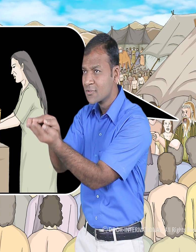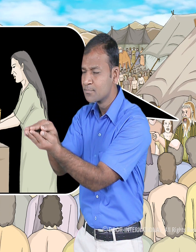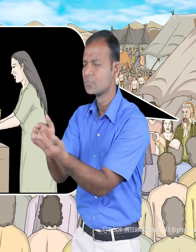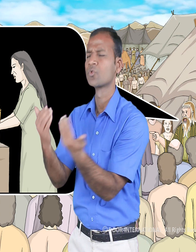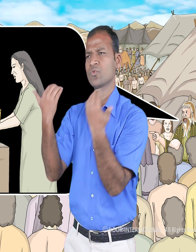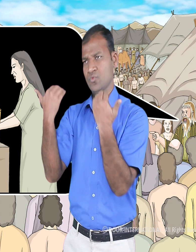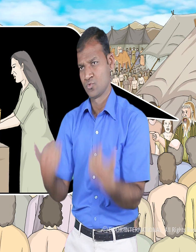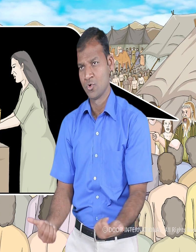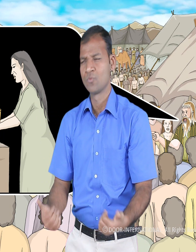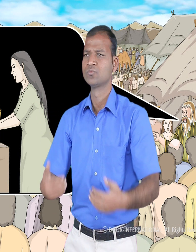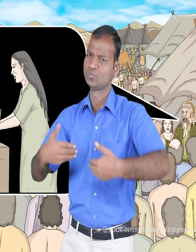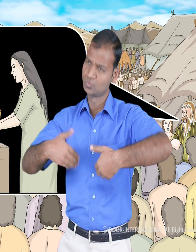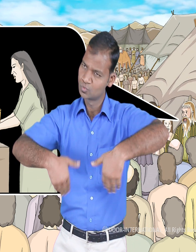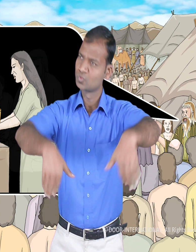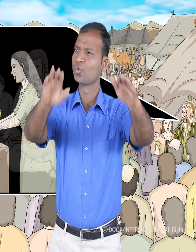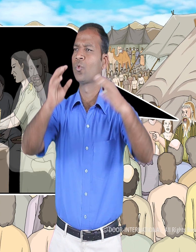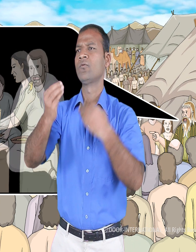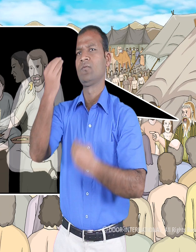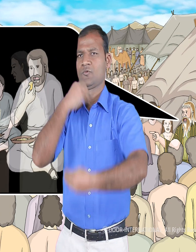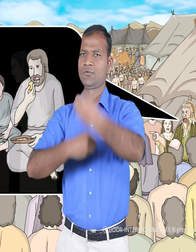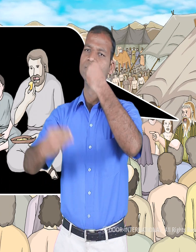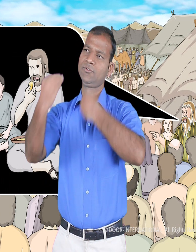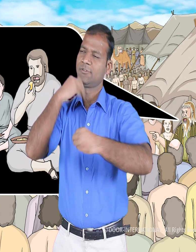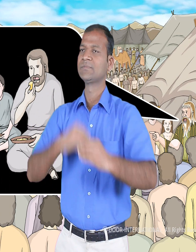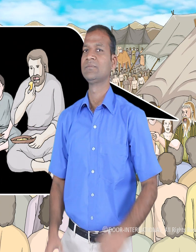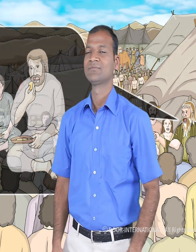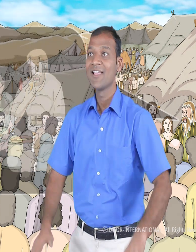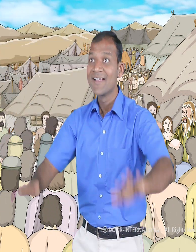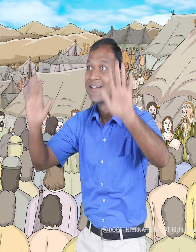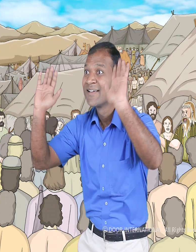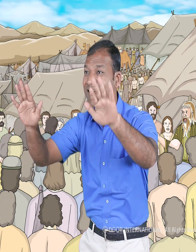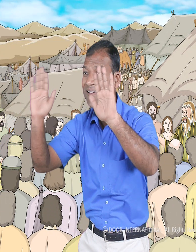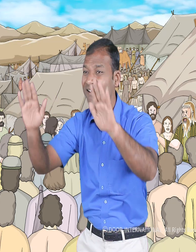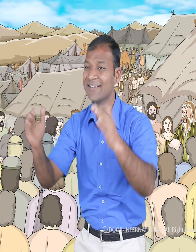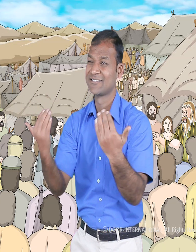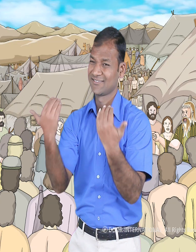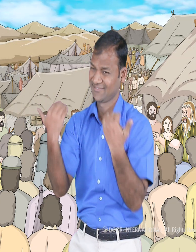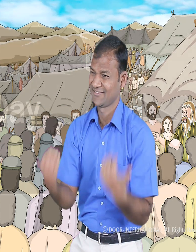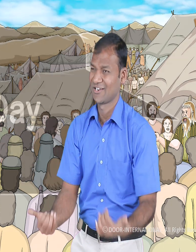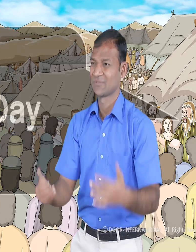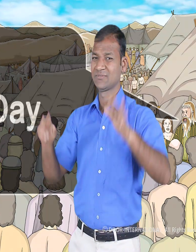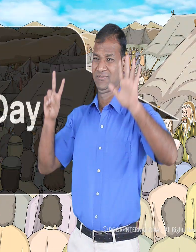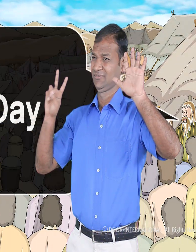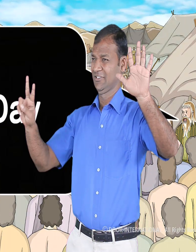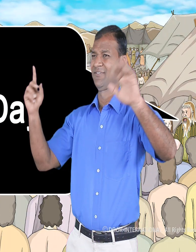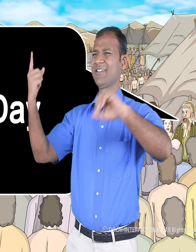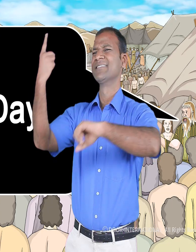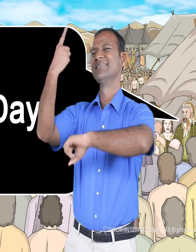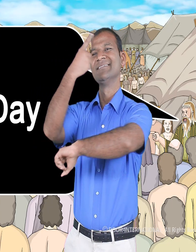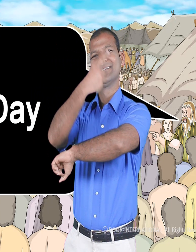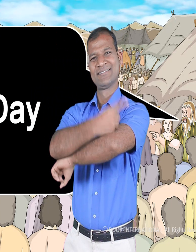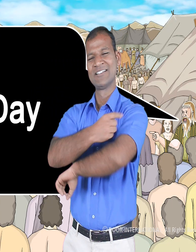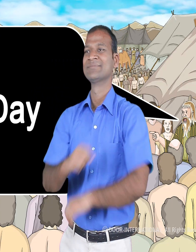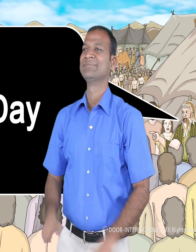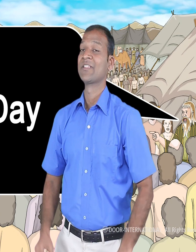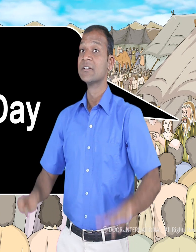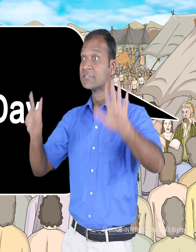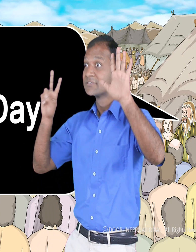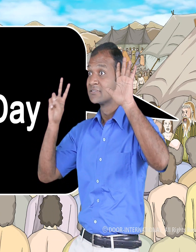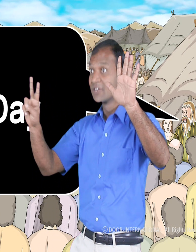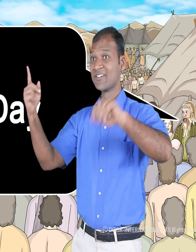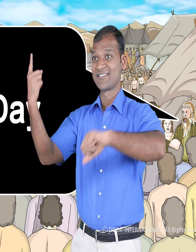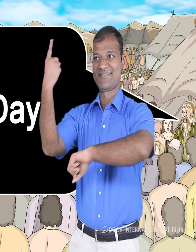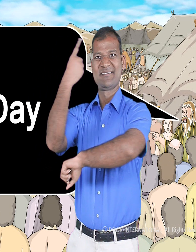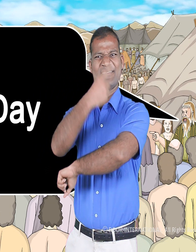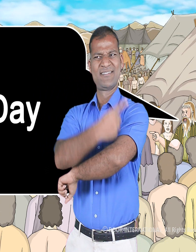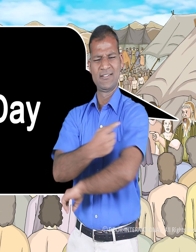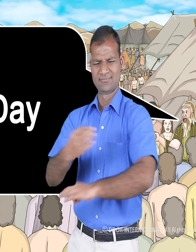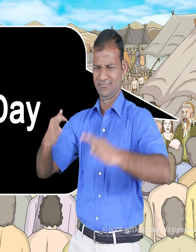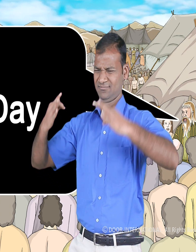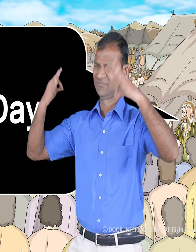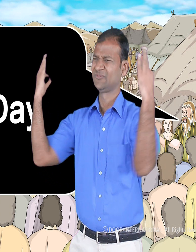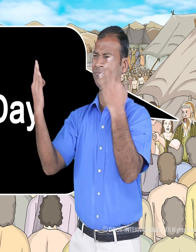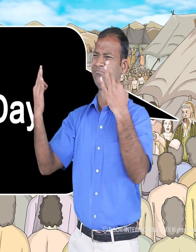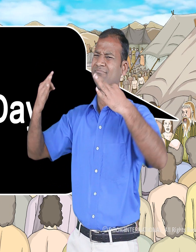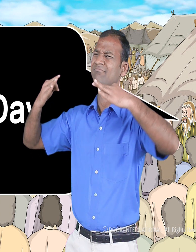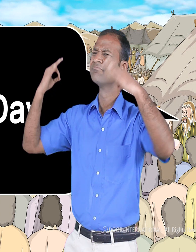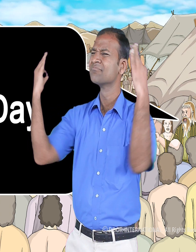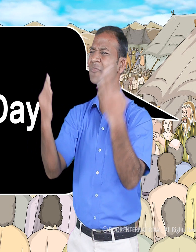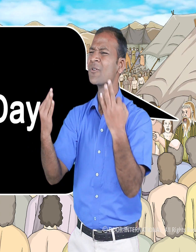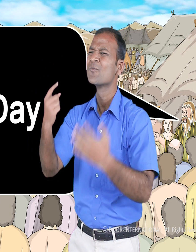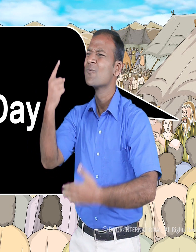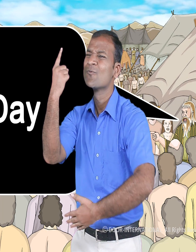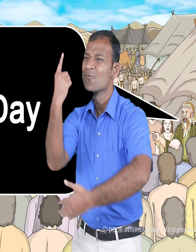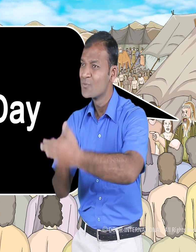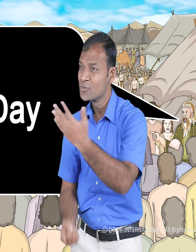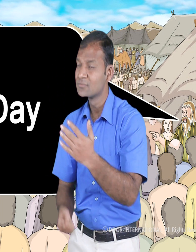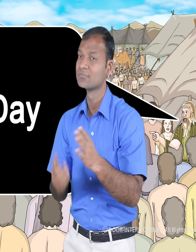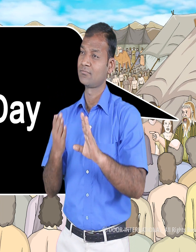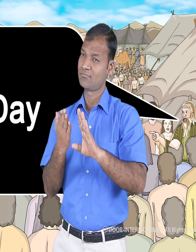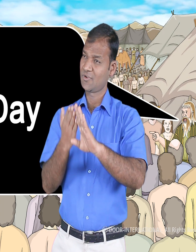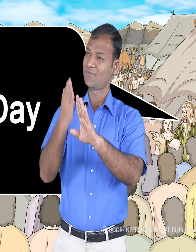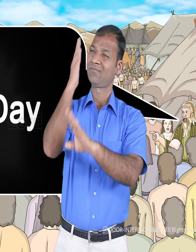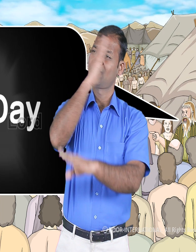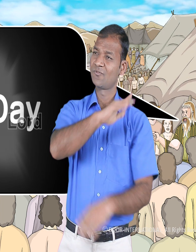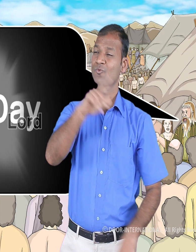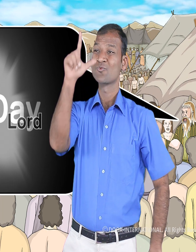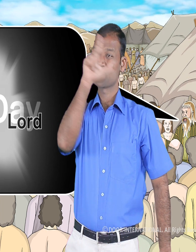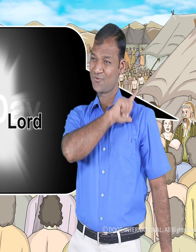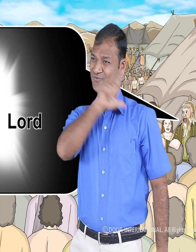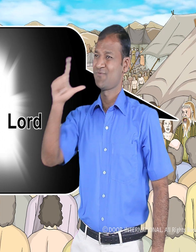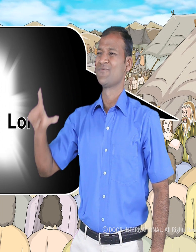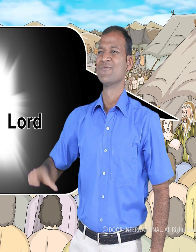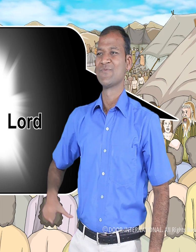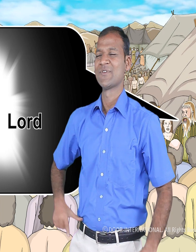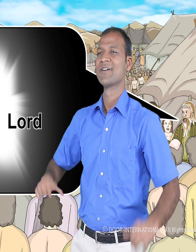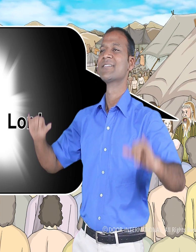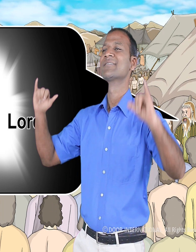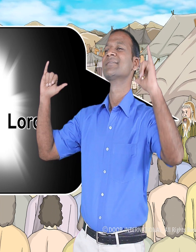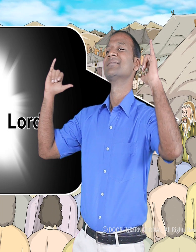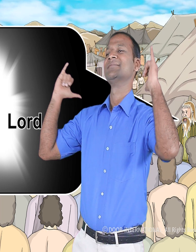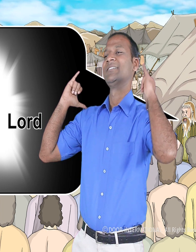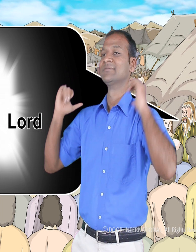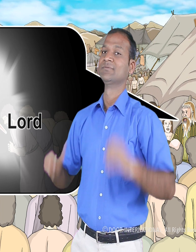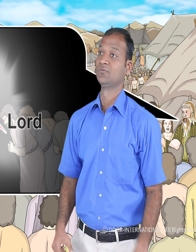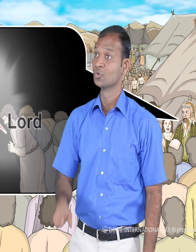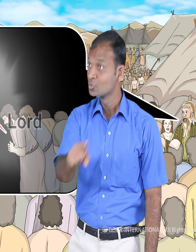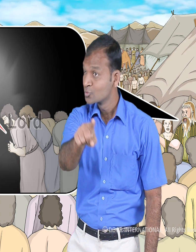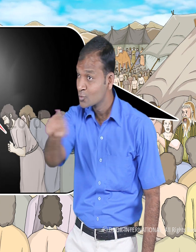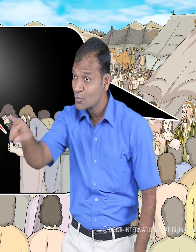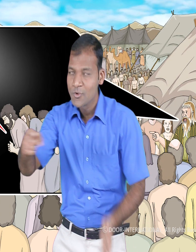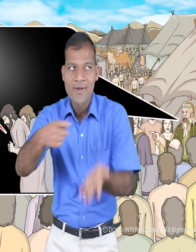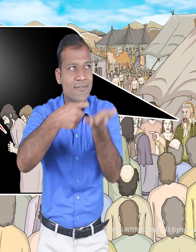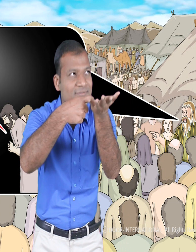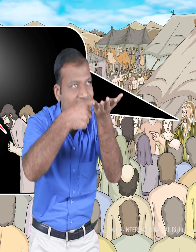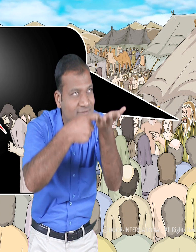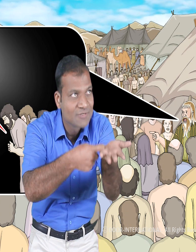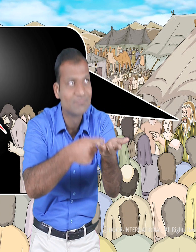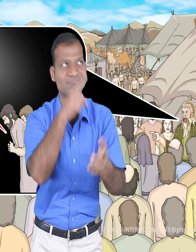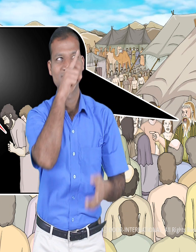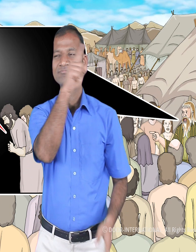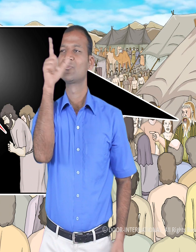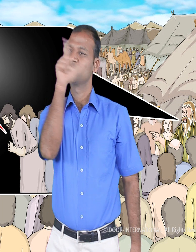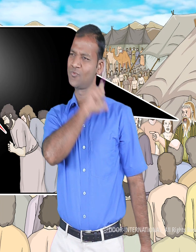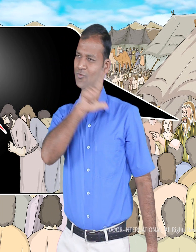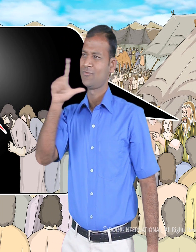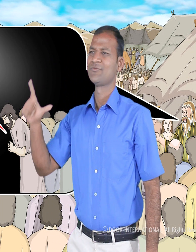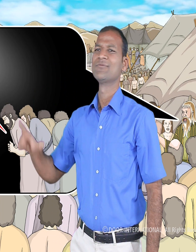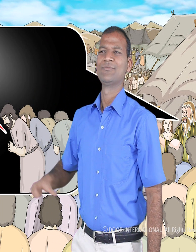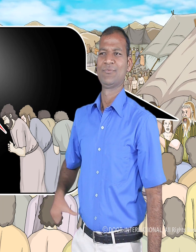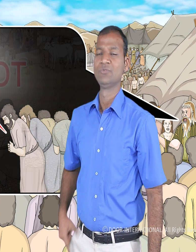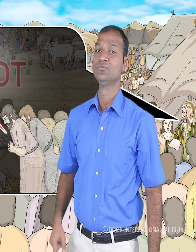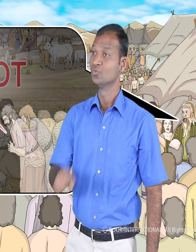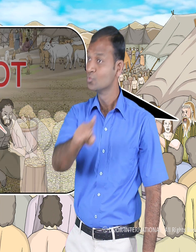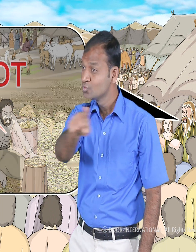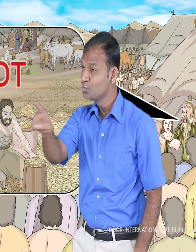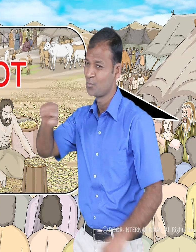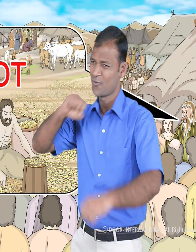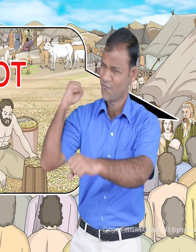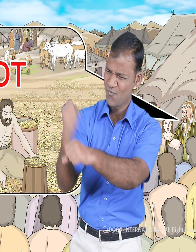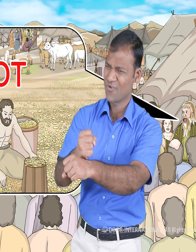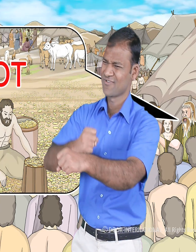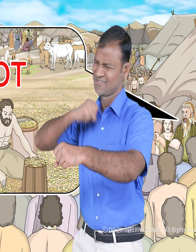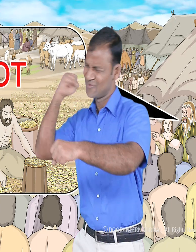“Eat it today,” Moses said, “because today is a Sabbath to the LORD.